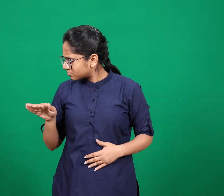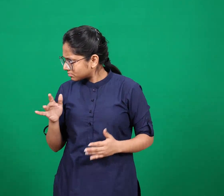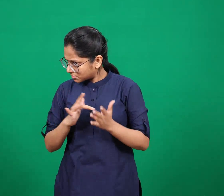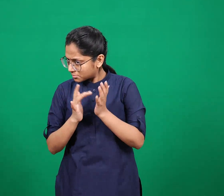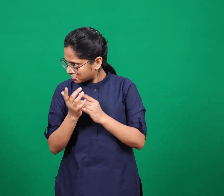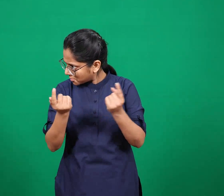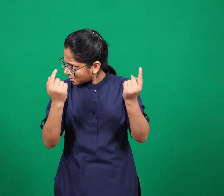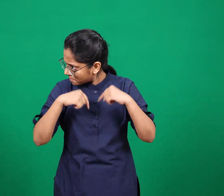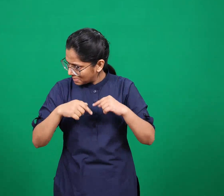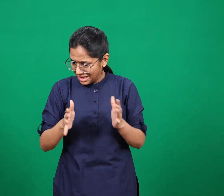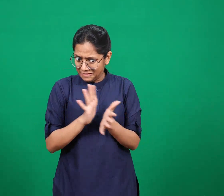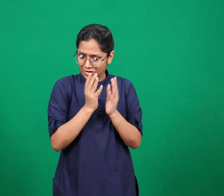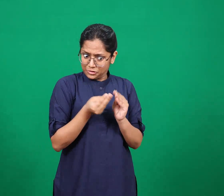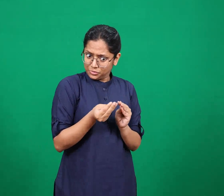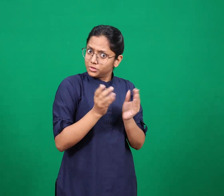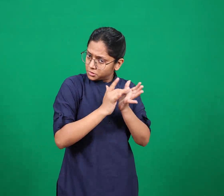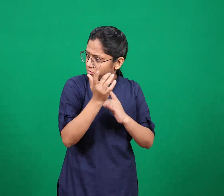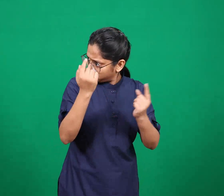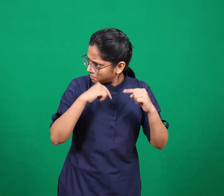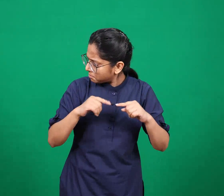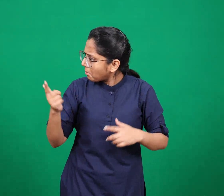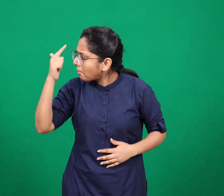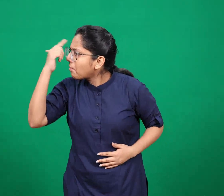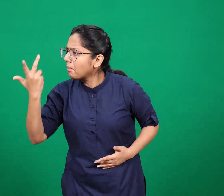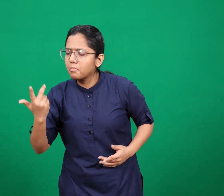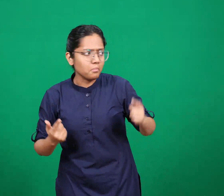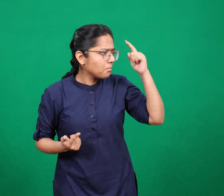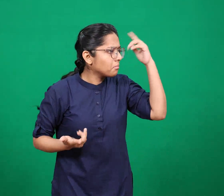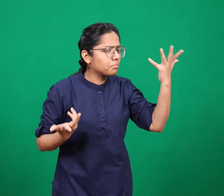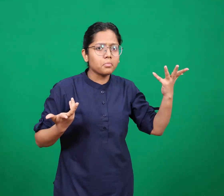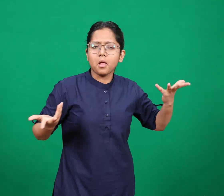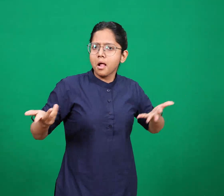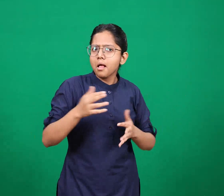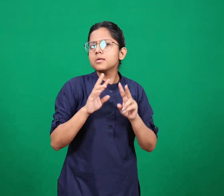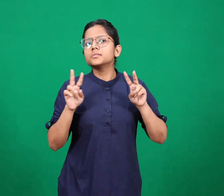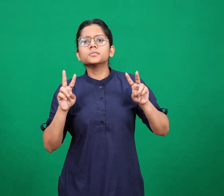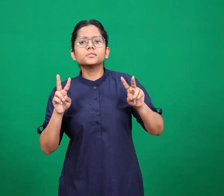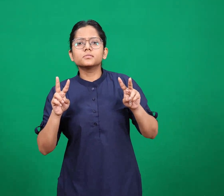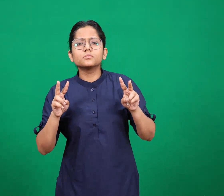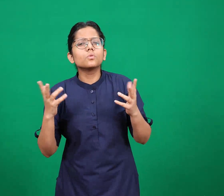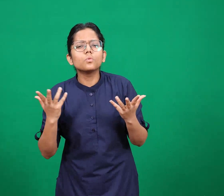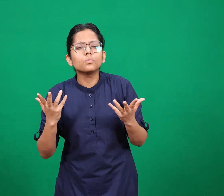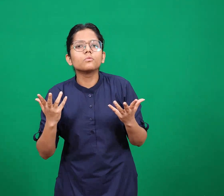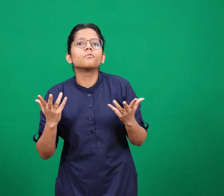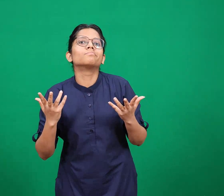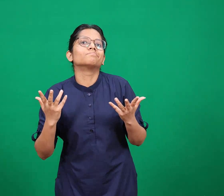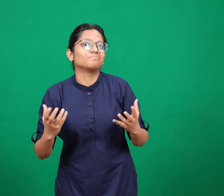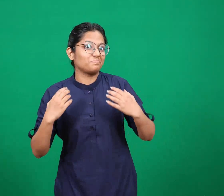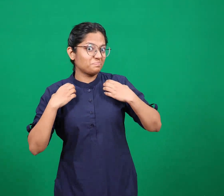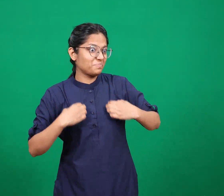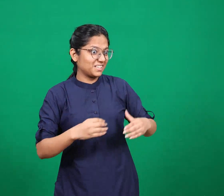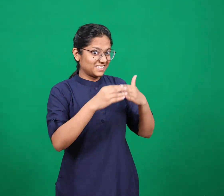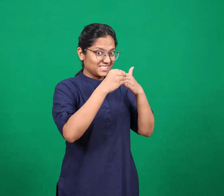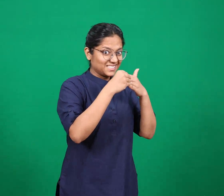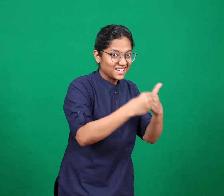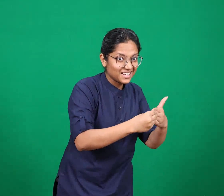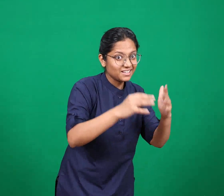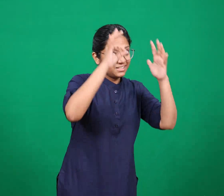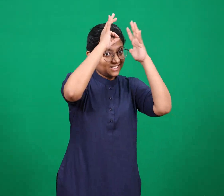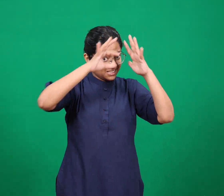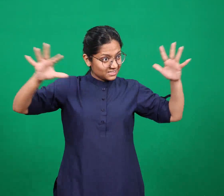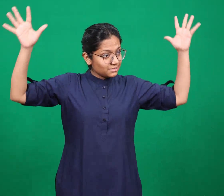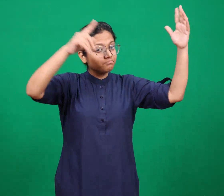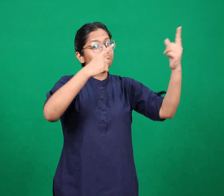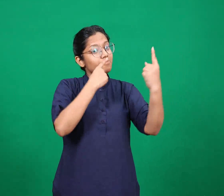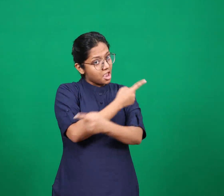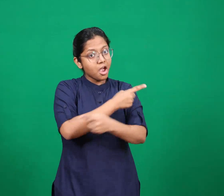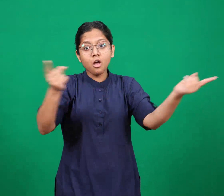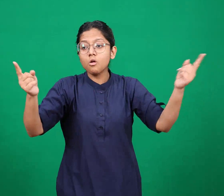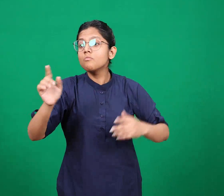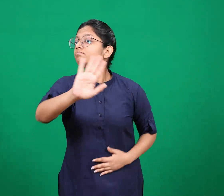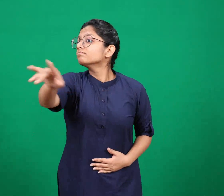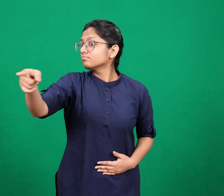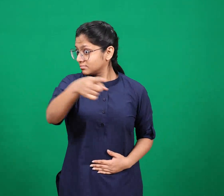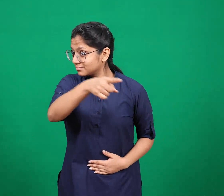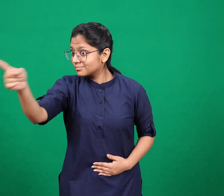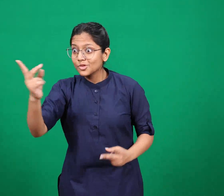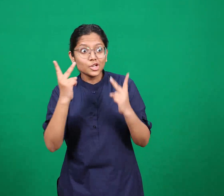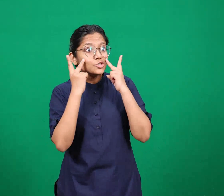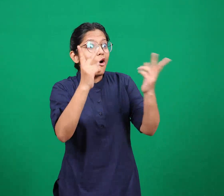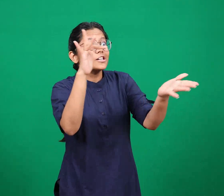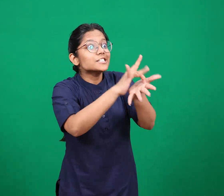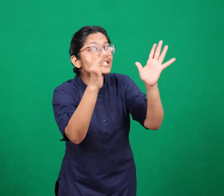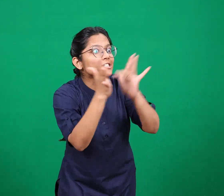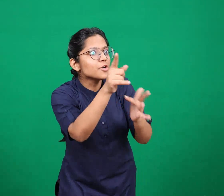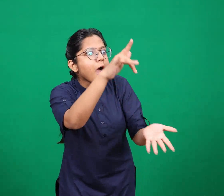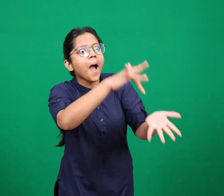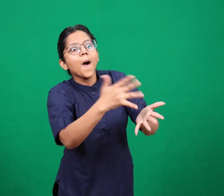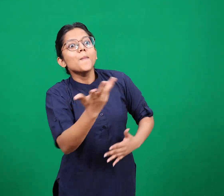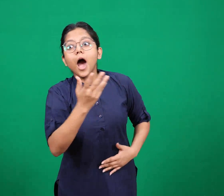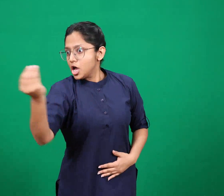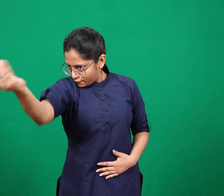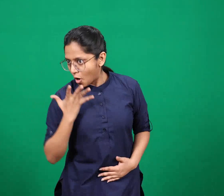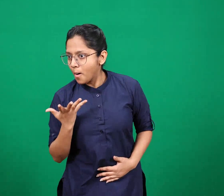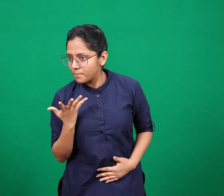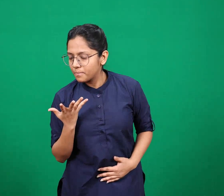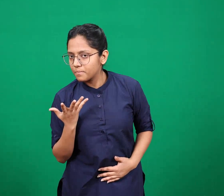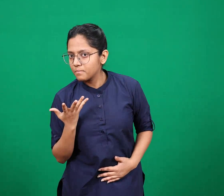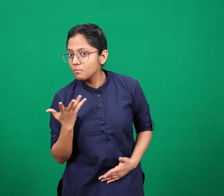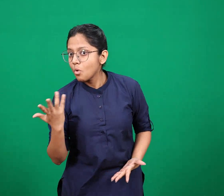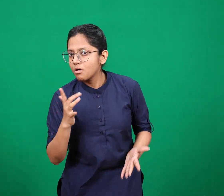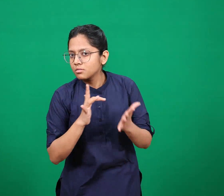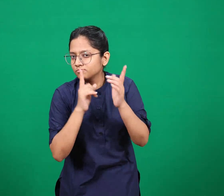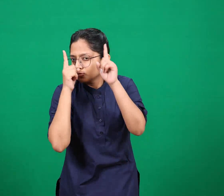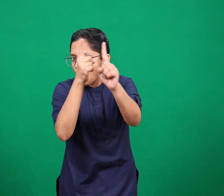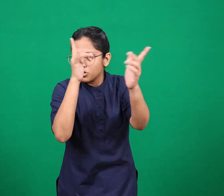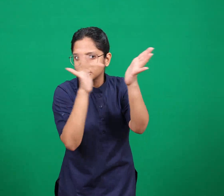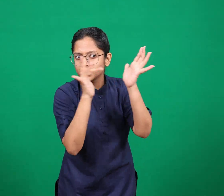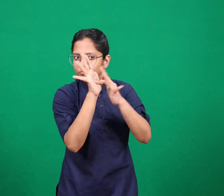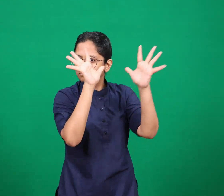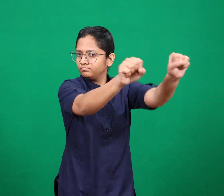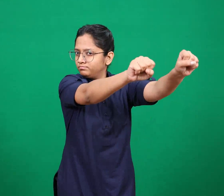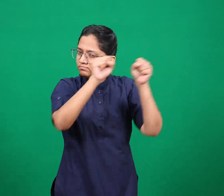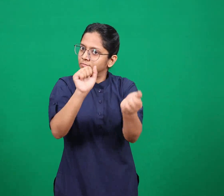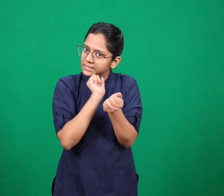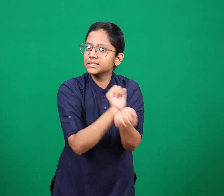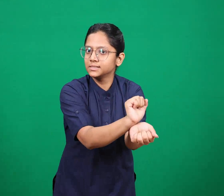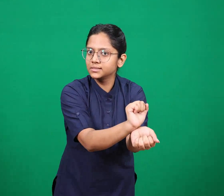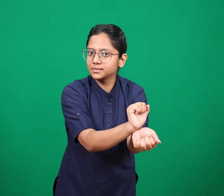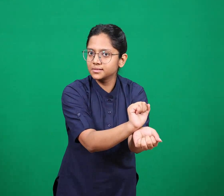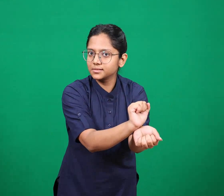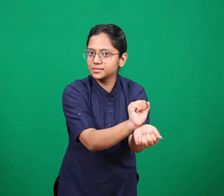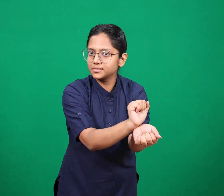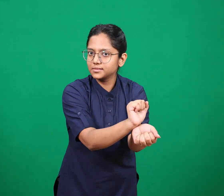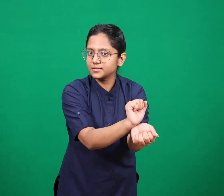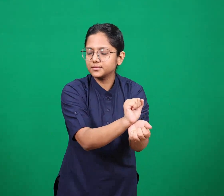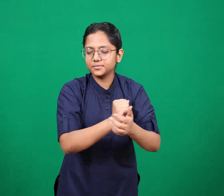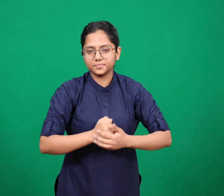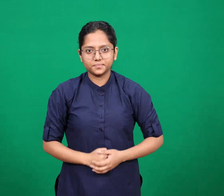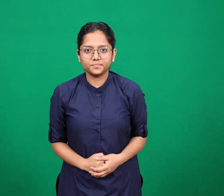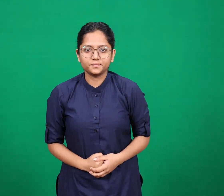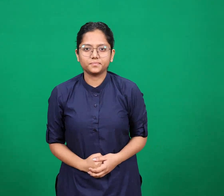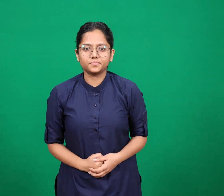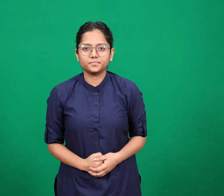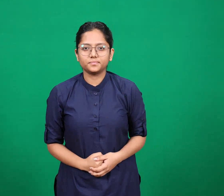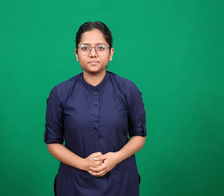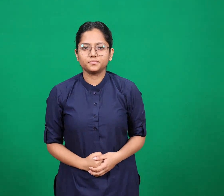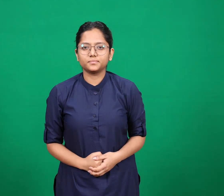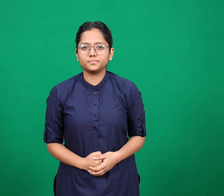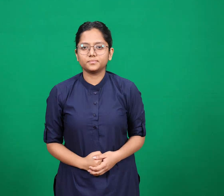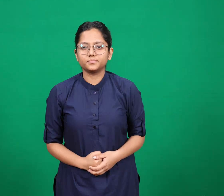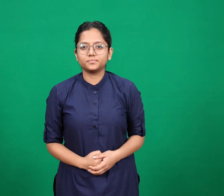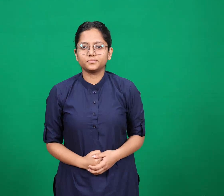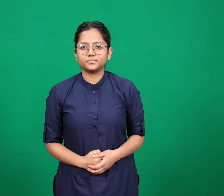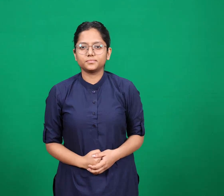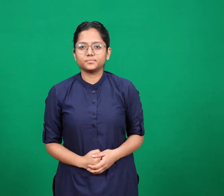But the chief priests and Pharisees had given orders that anyone who knew where He was must report it, so that they could arrest Him.